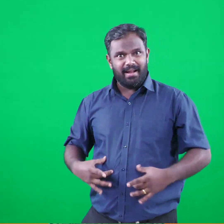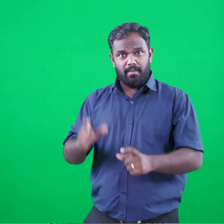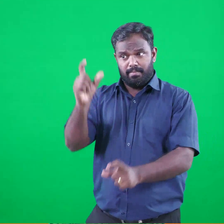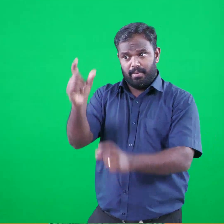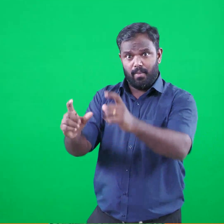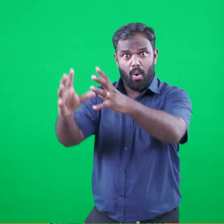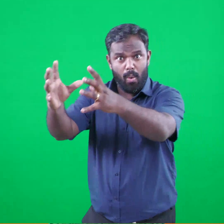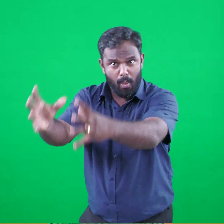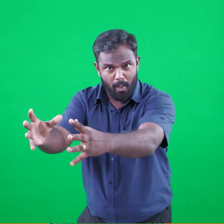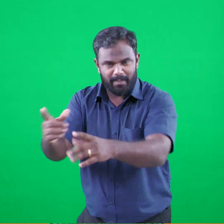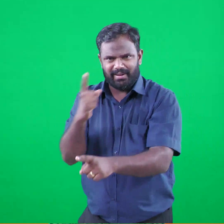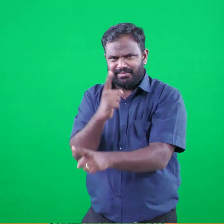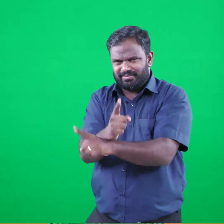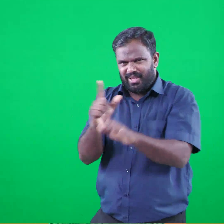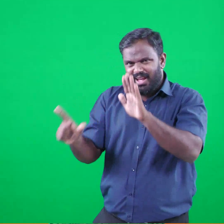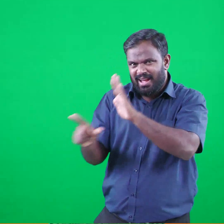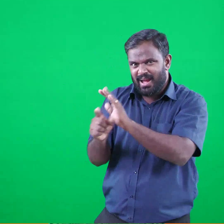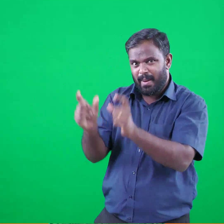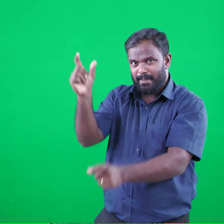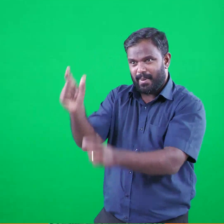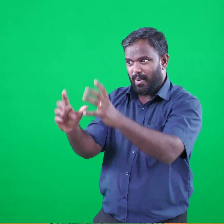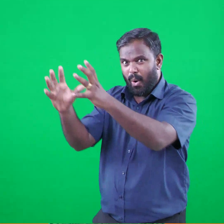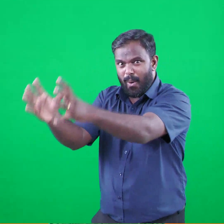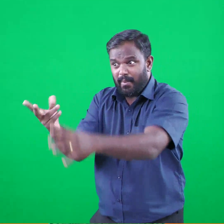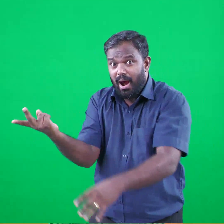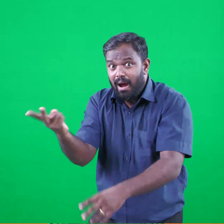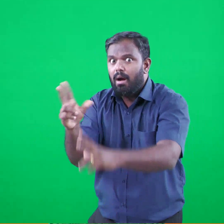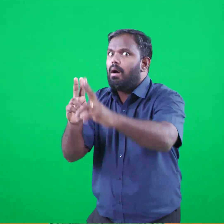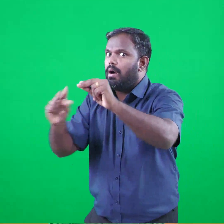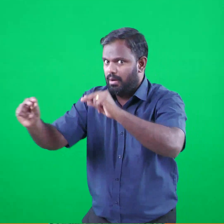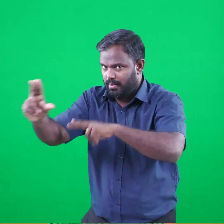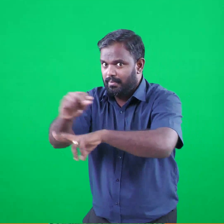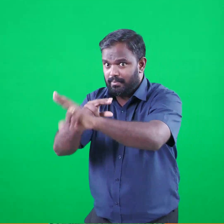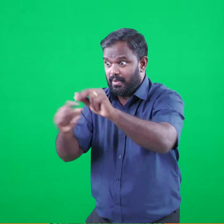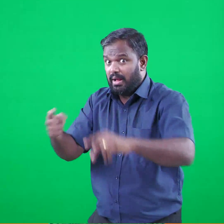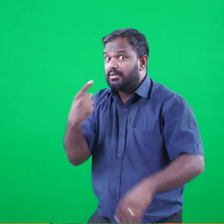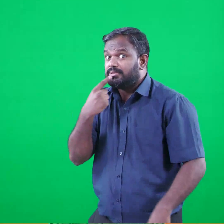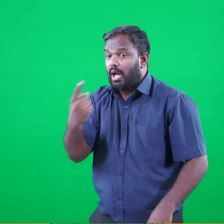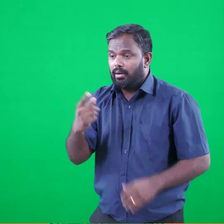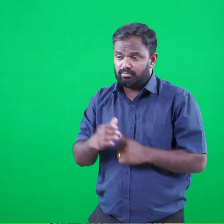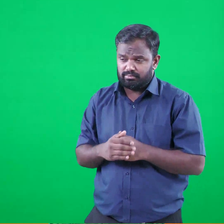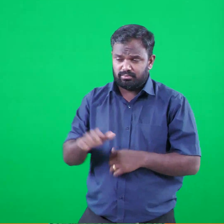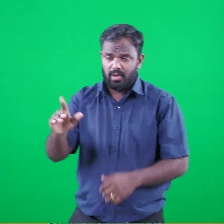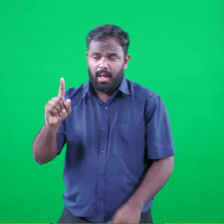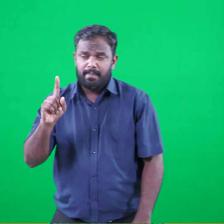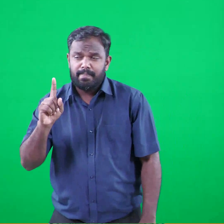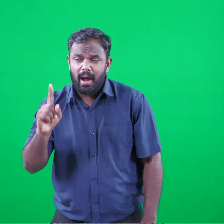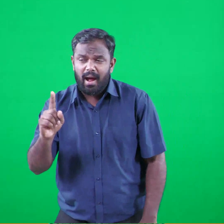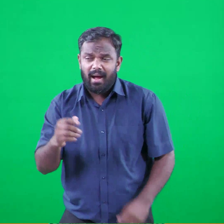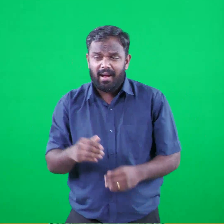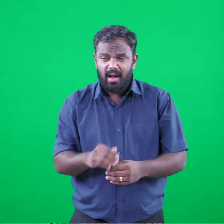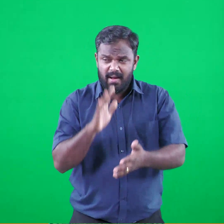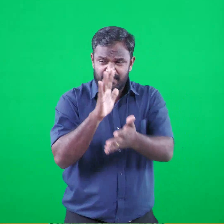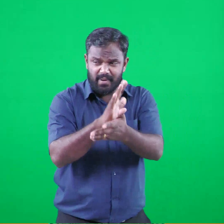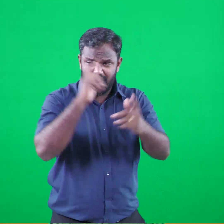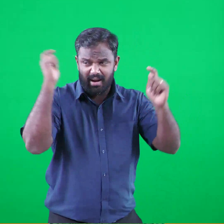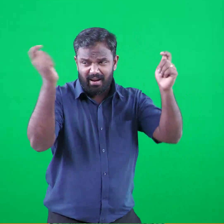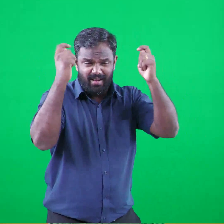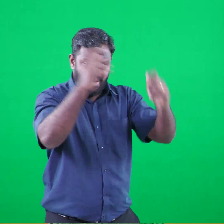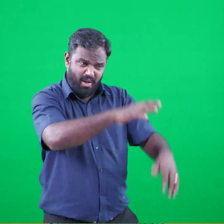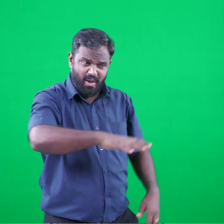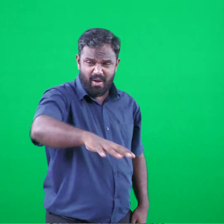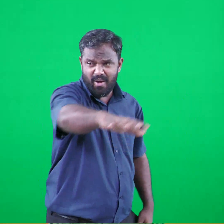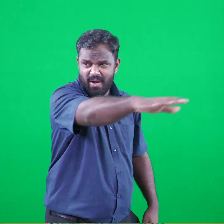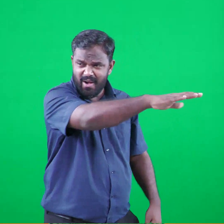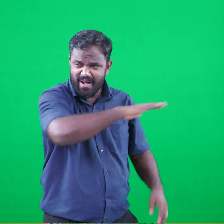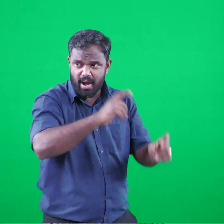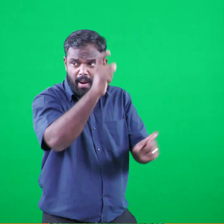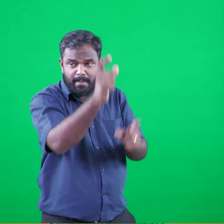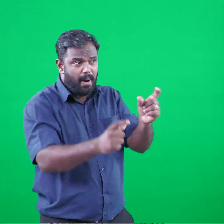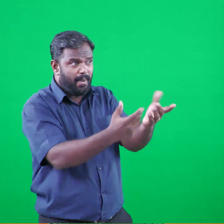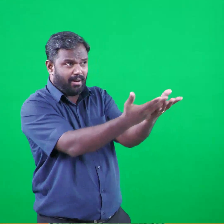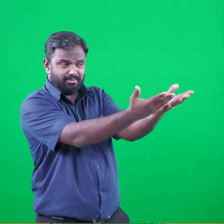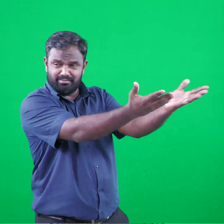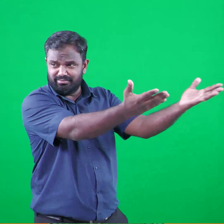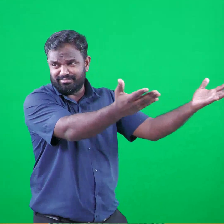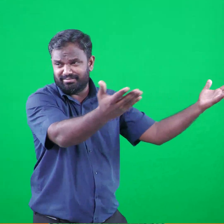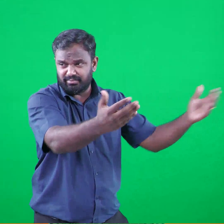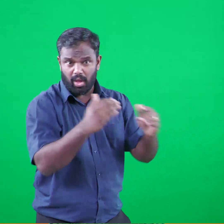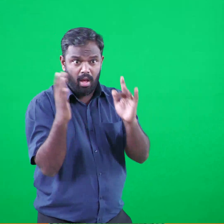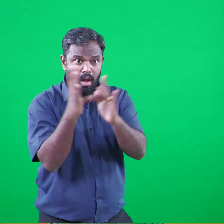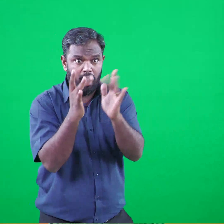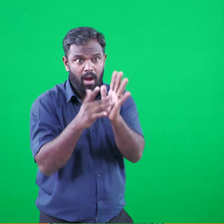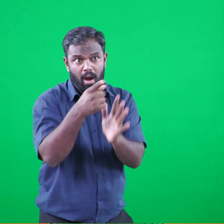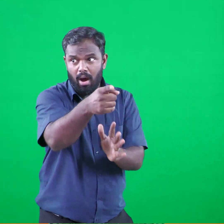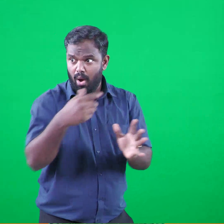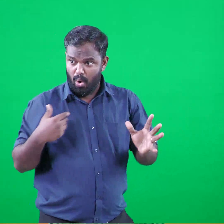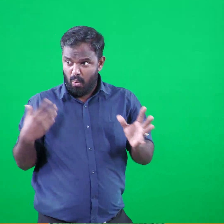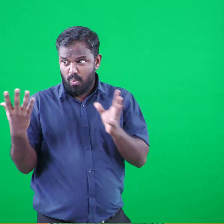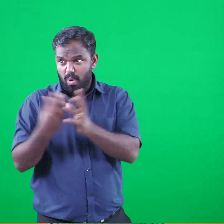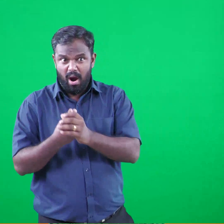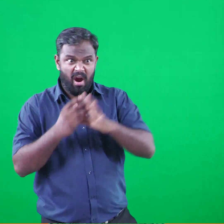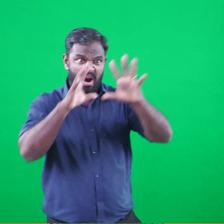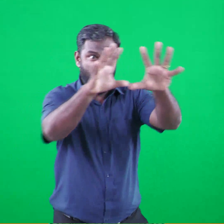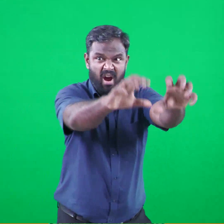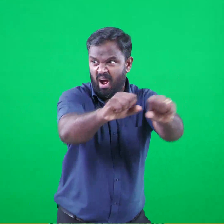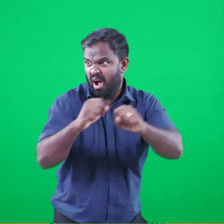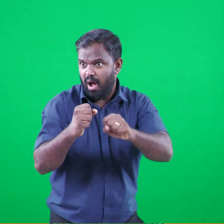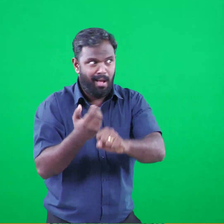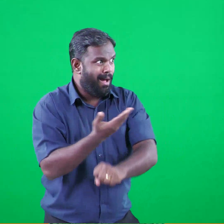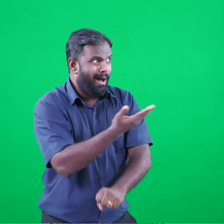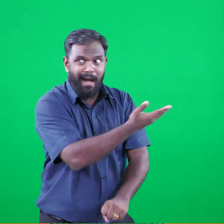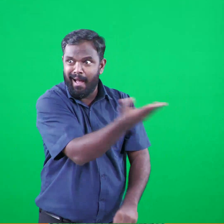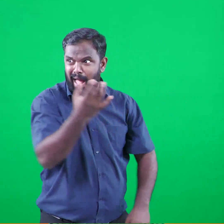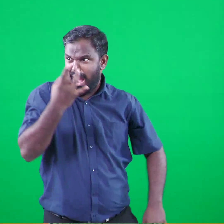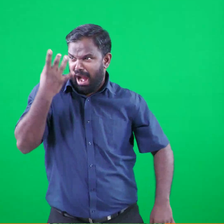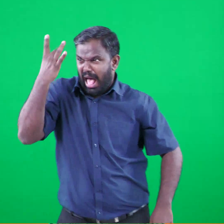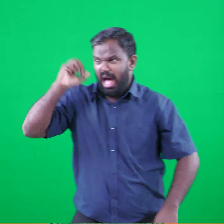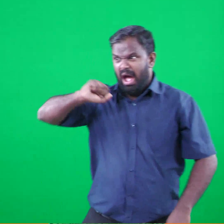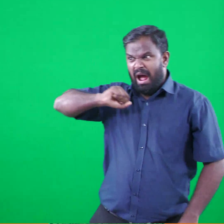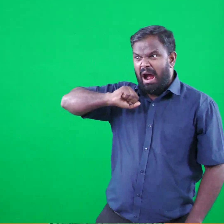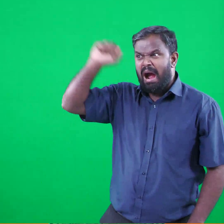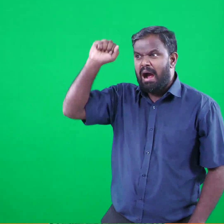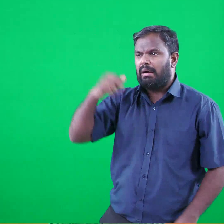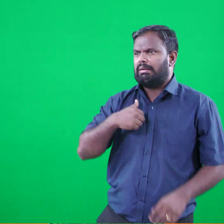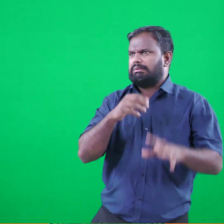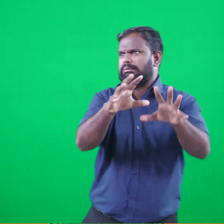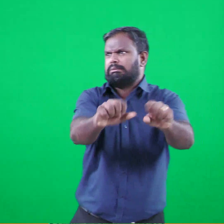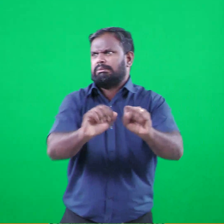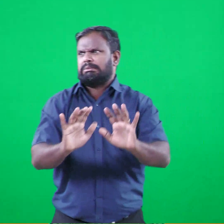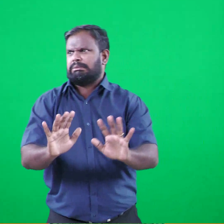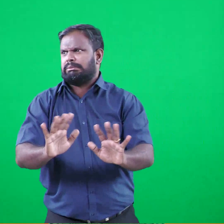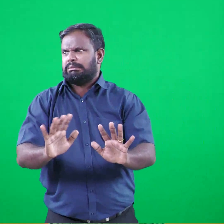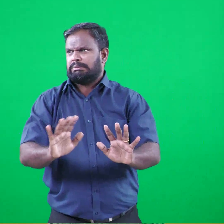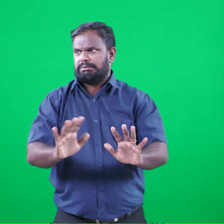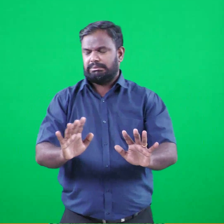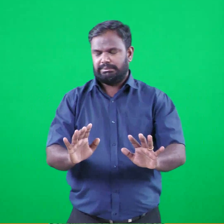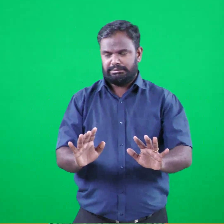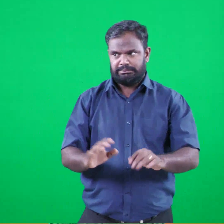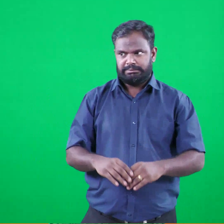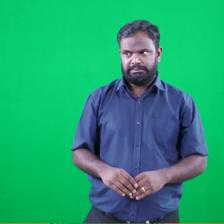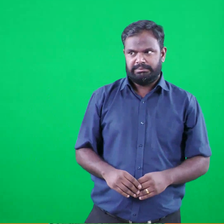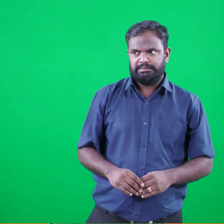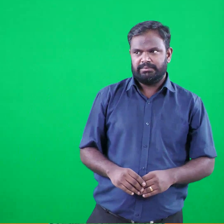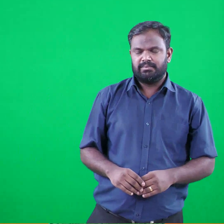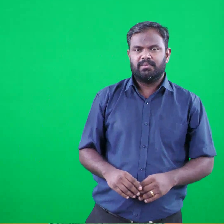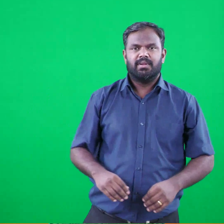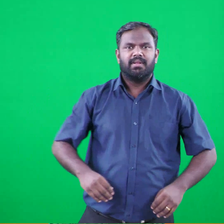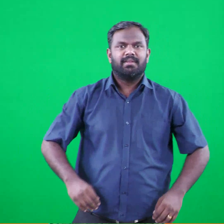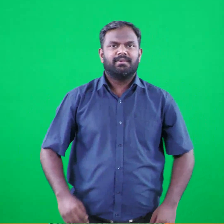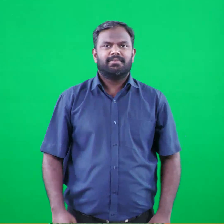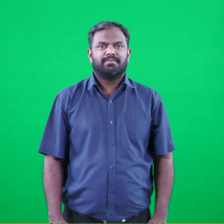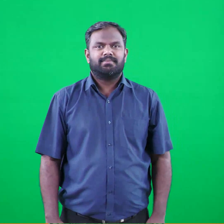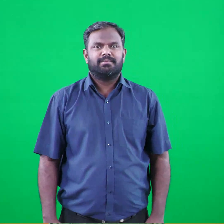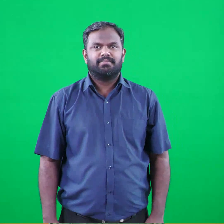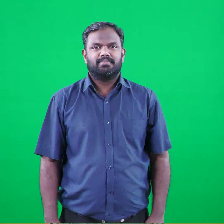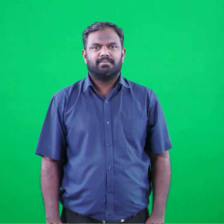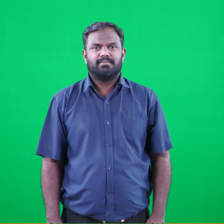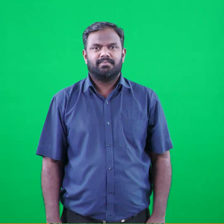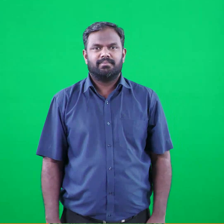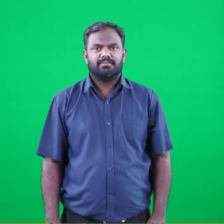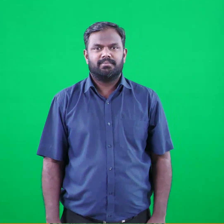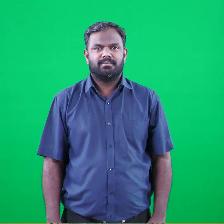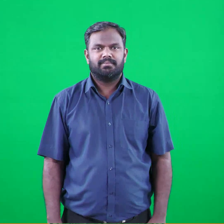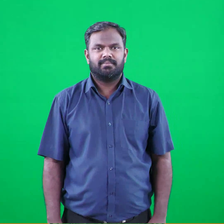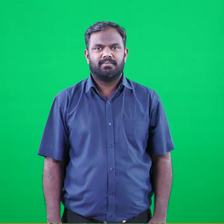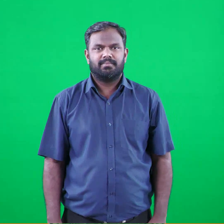"But not during the feast," they said, "or there may be a riot among the people."